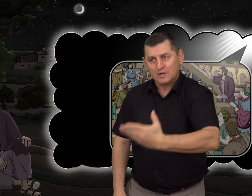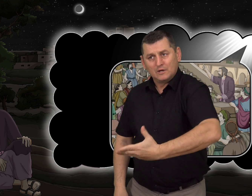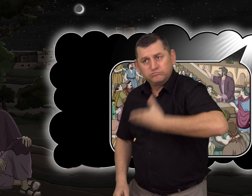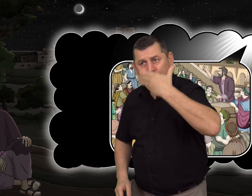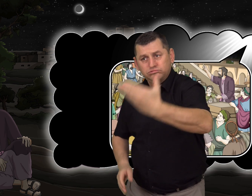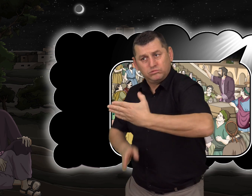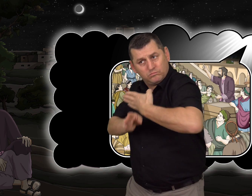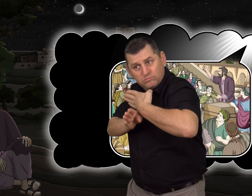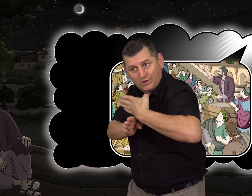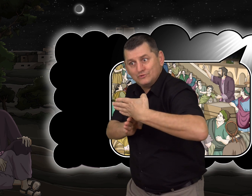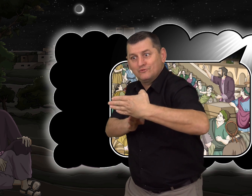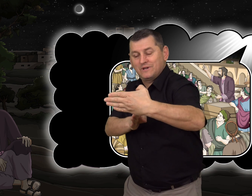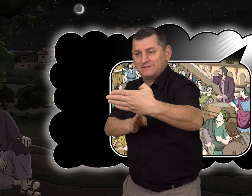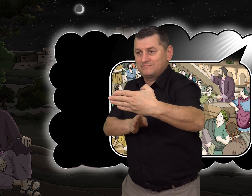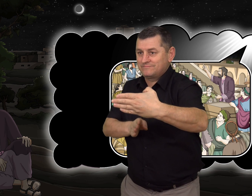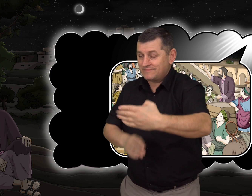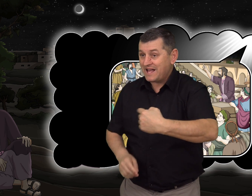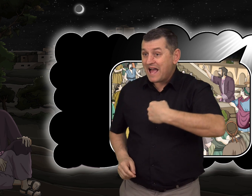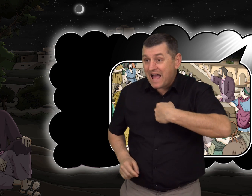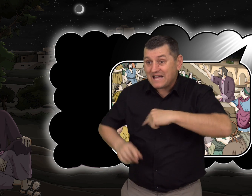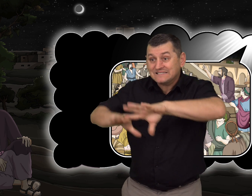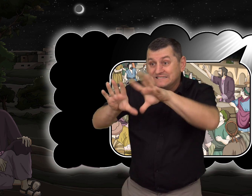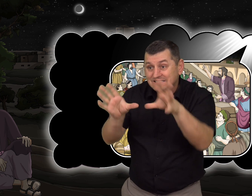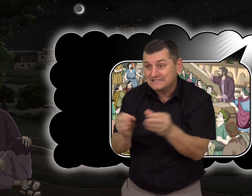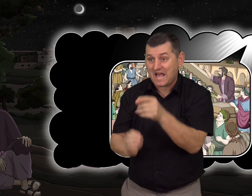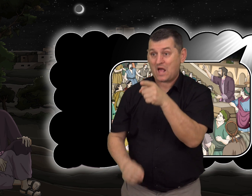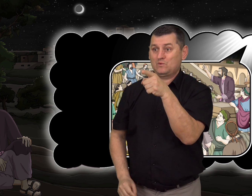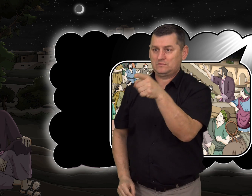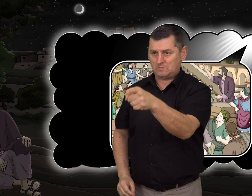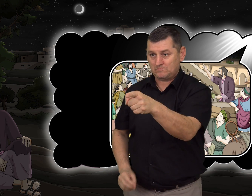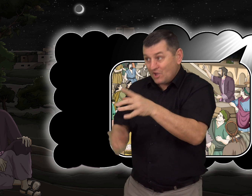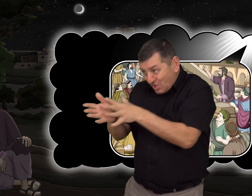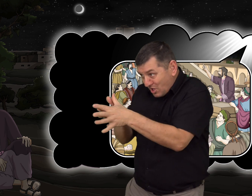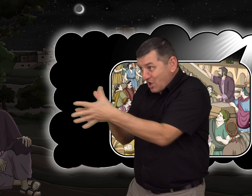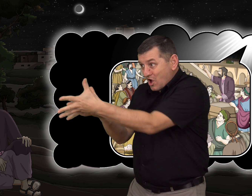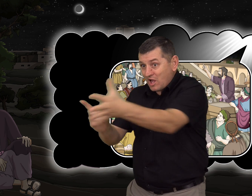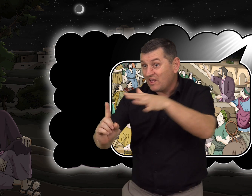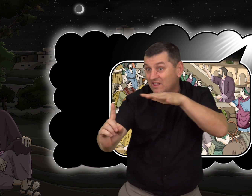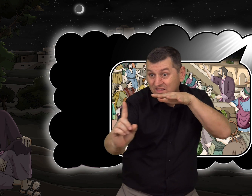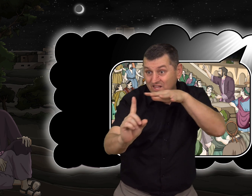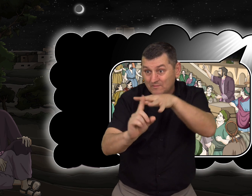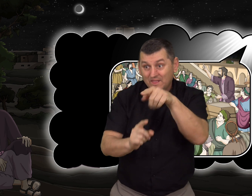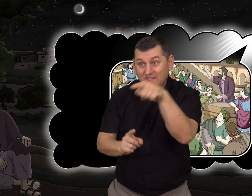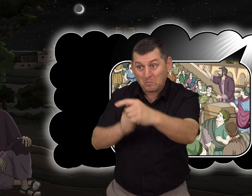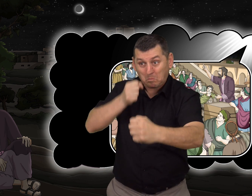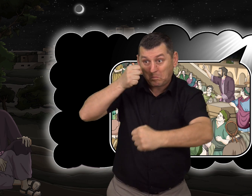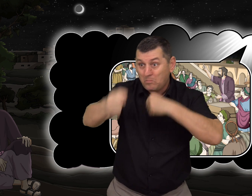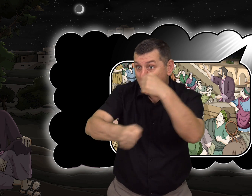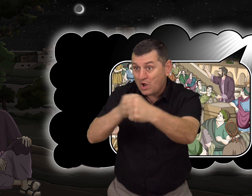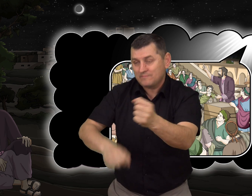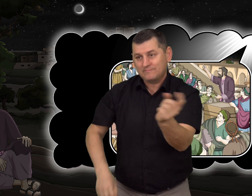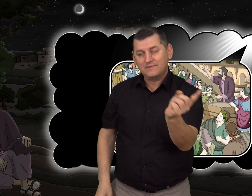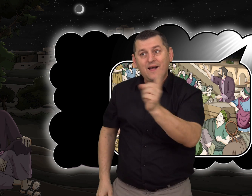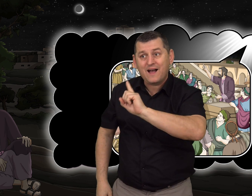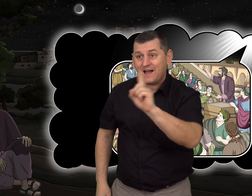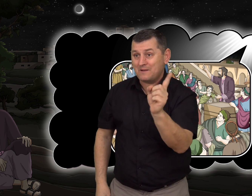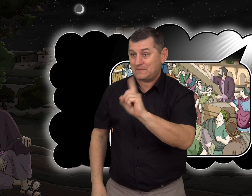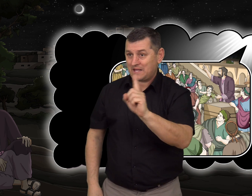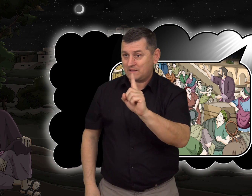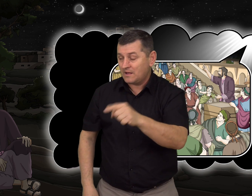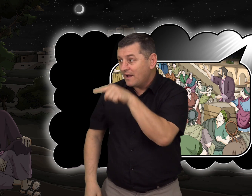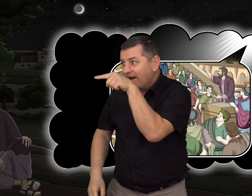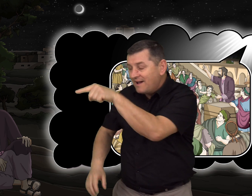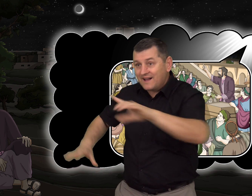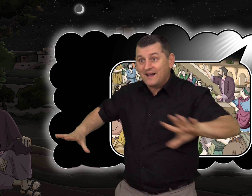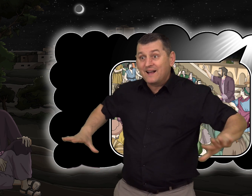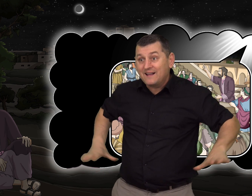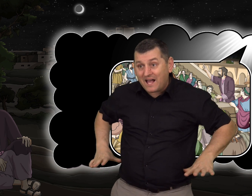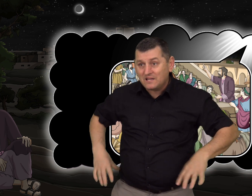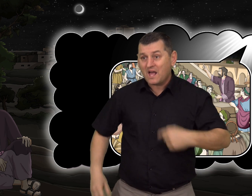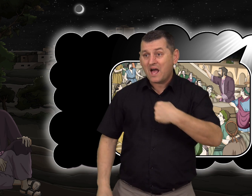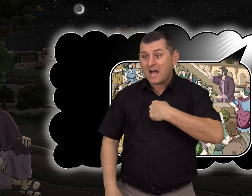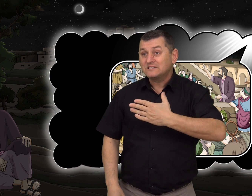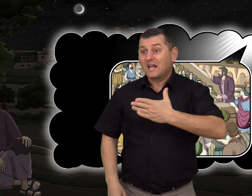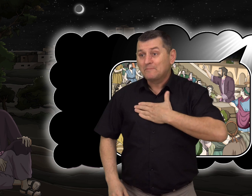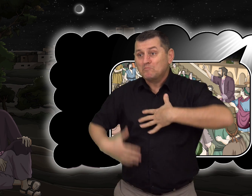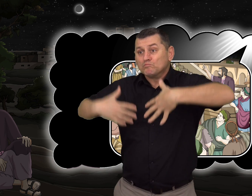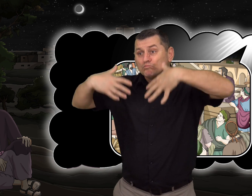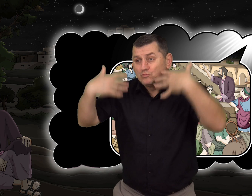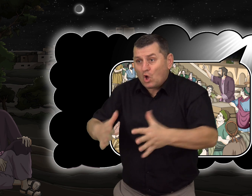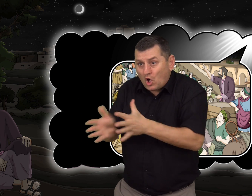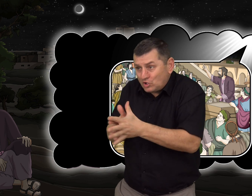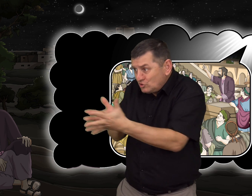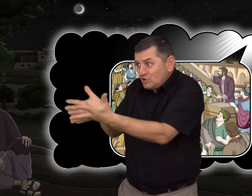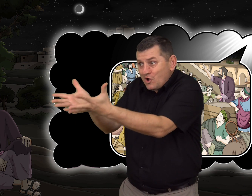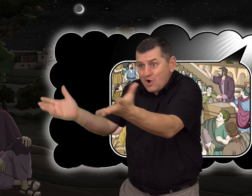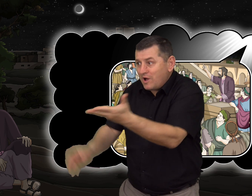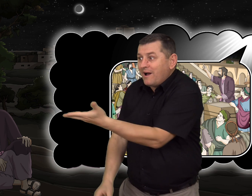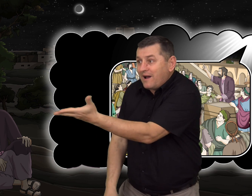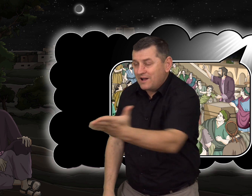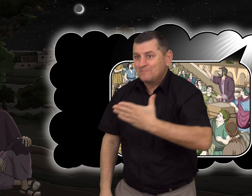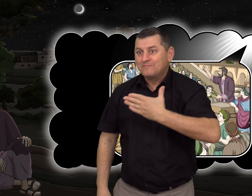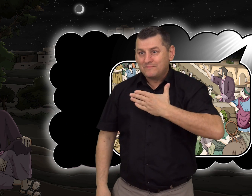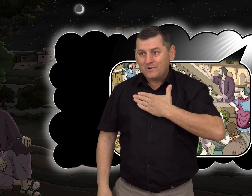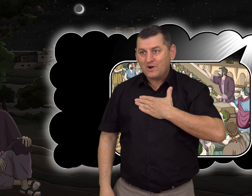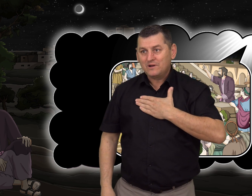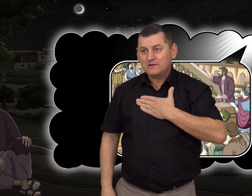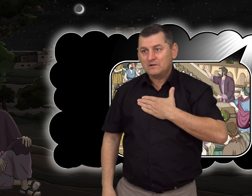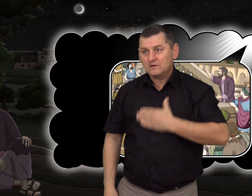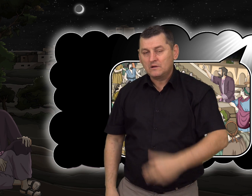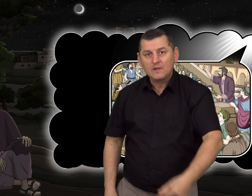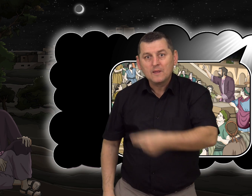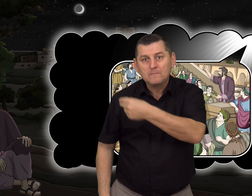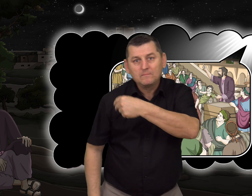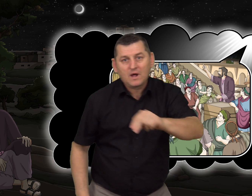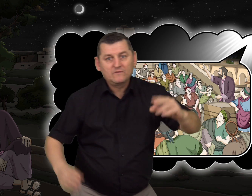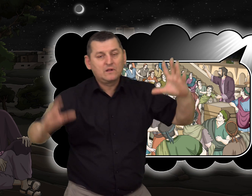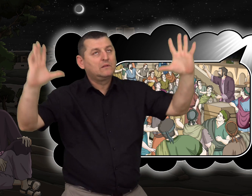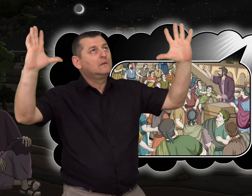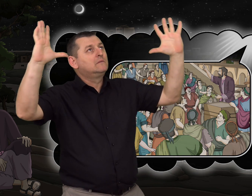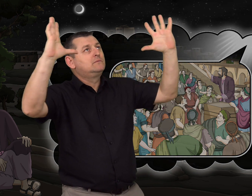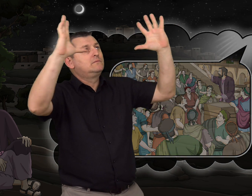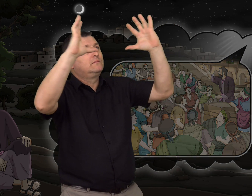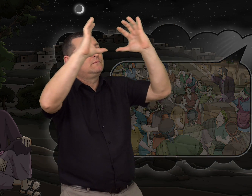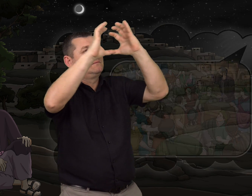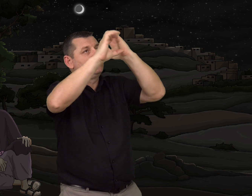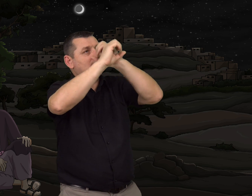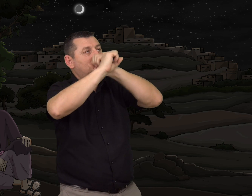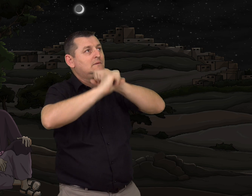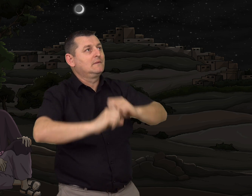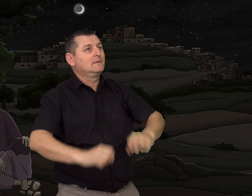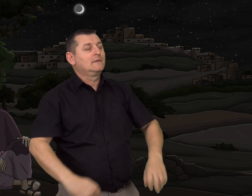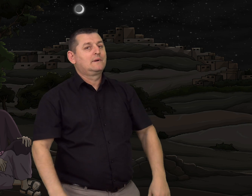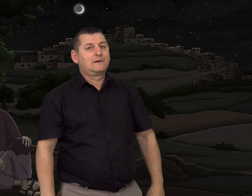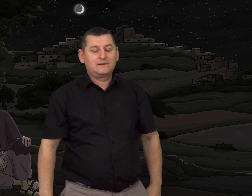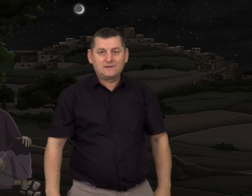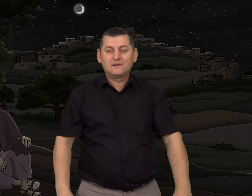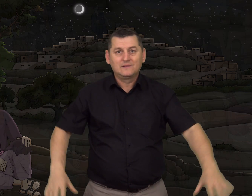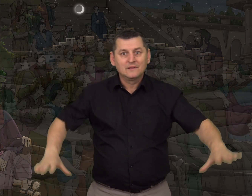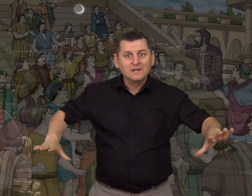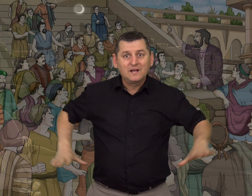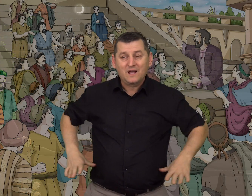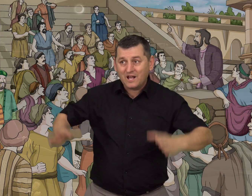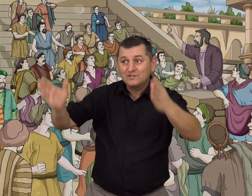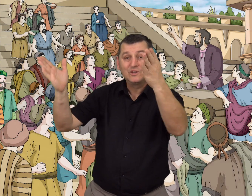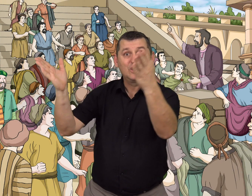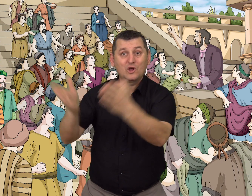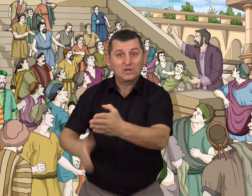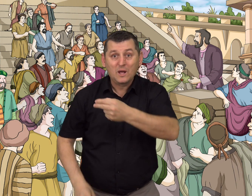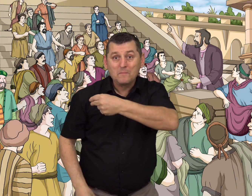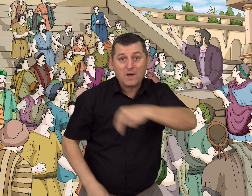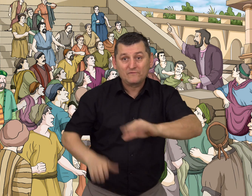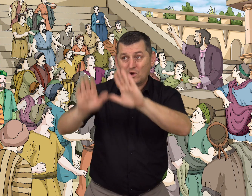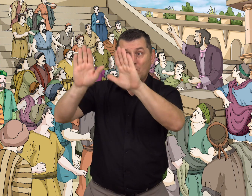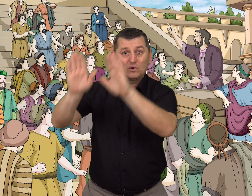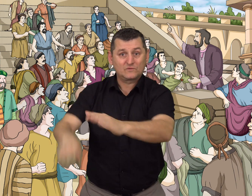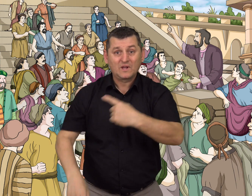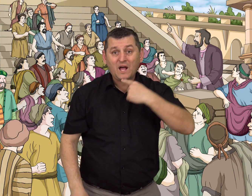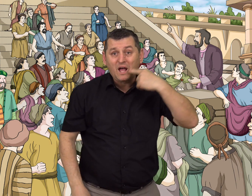For I am with you and no one will lay a hand on you, because I have many people in this city.”